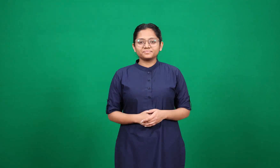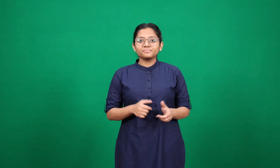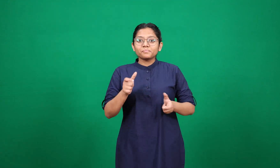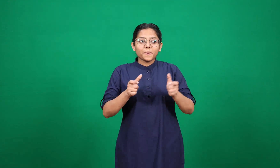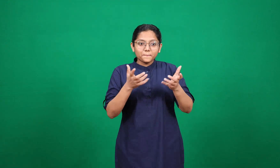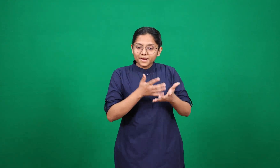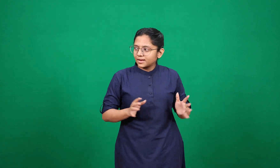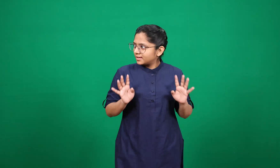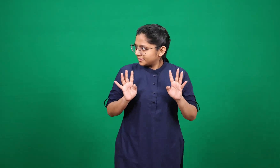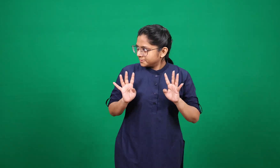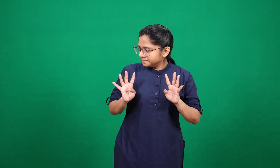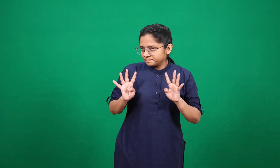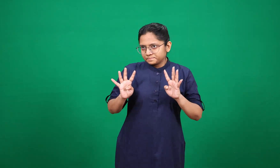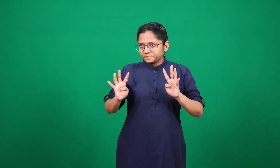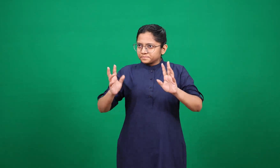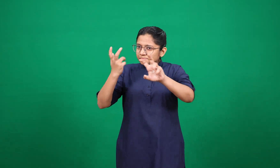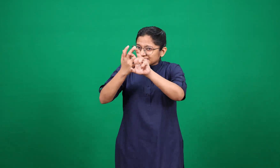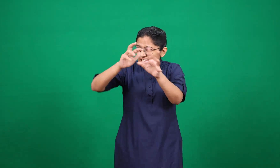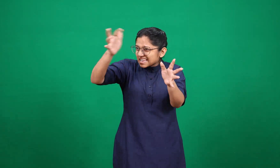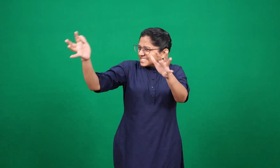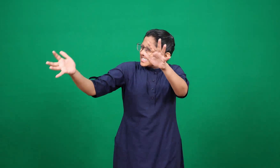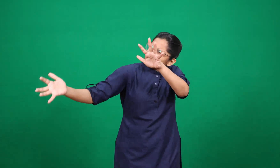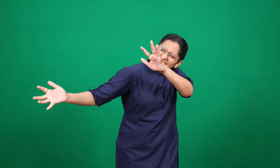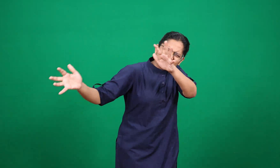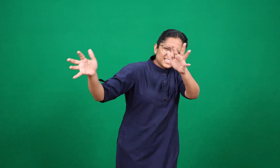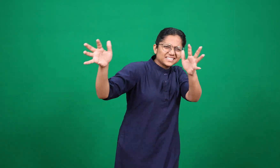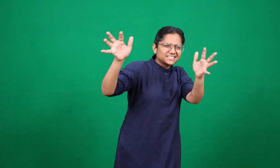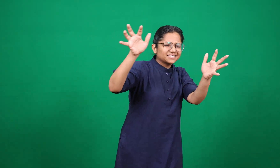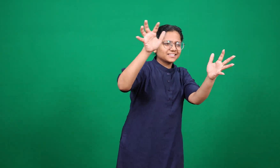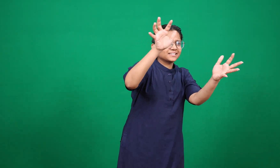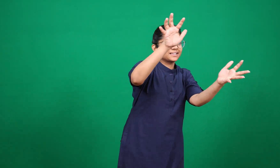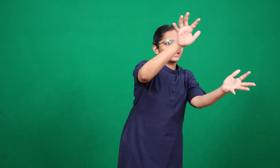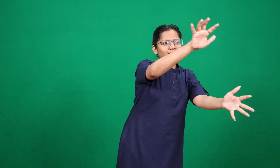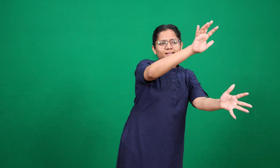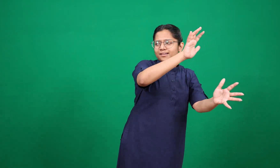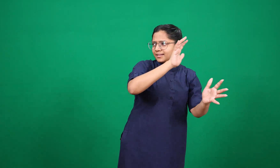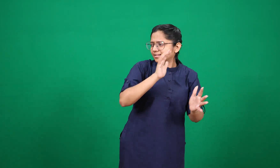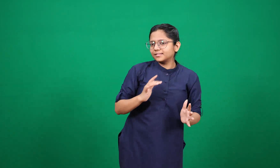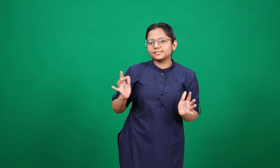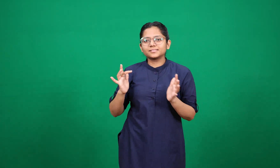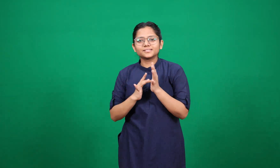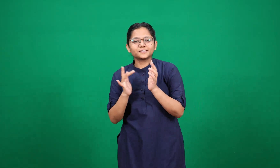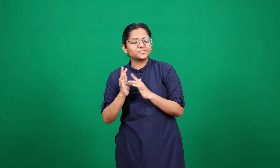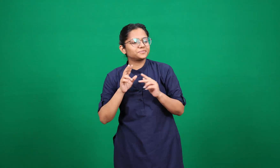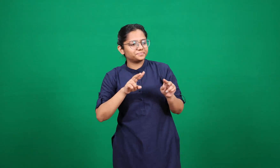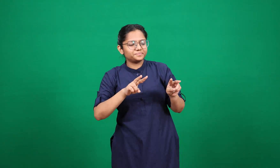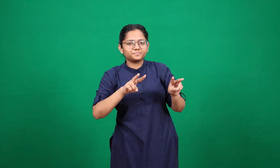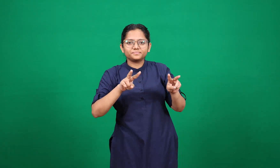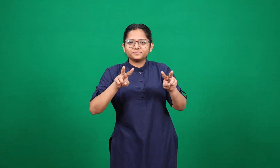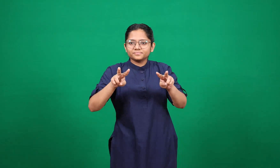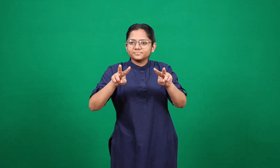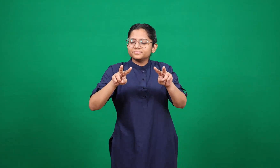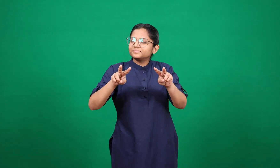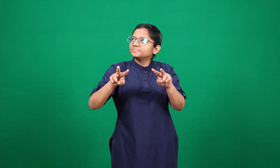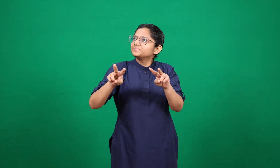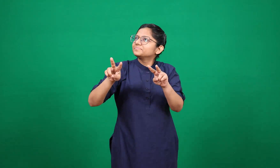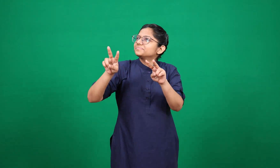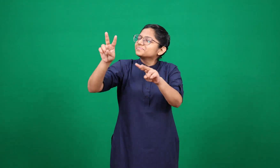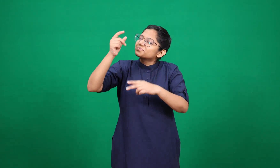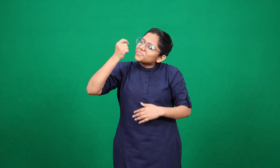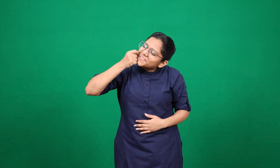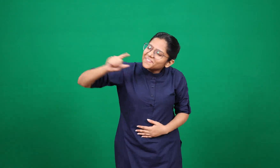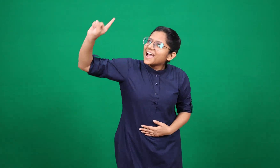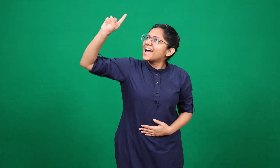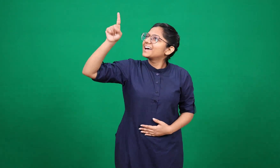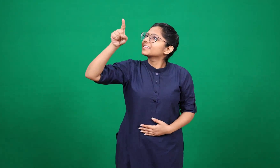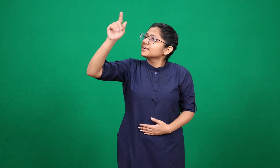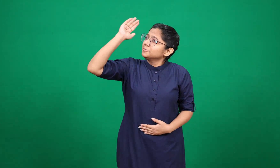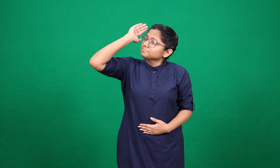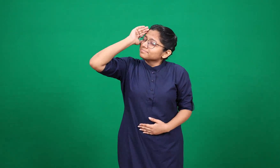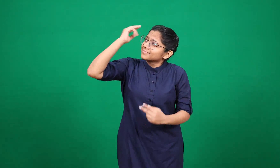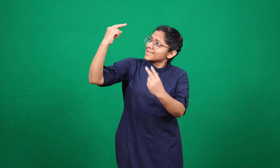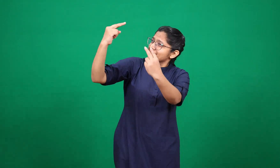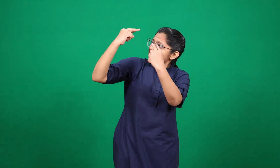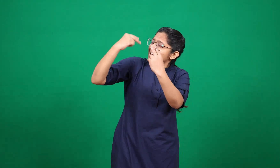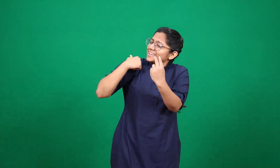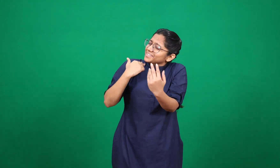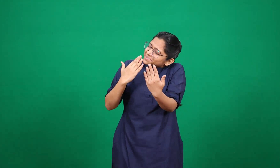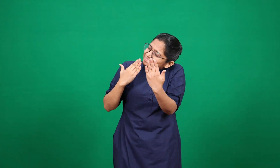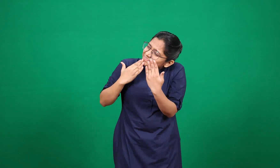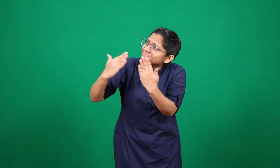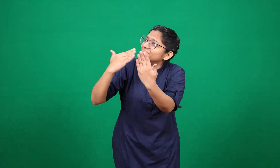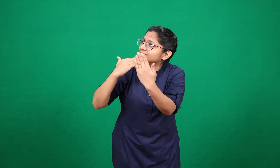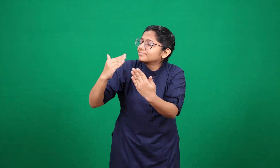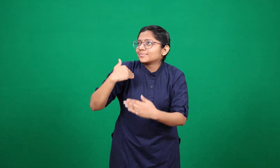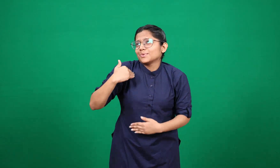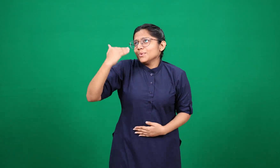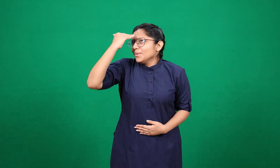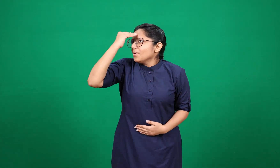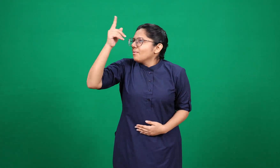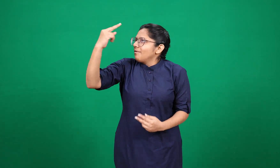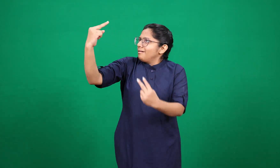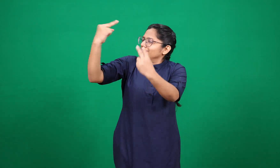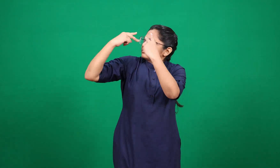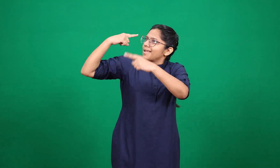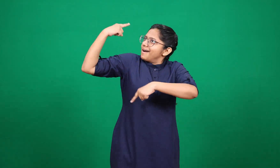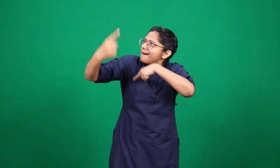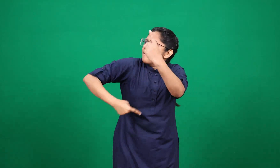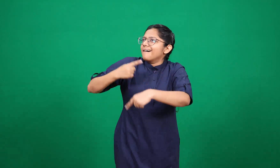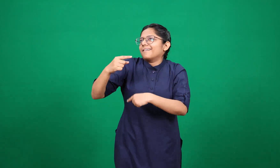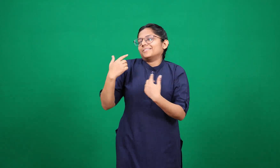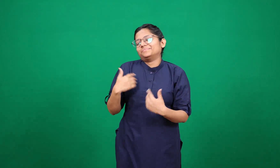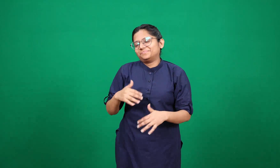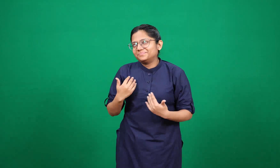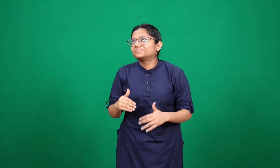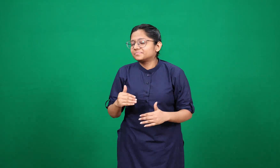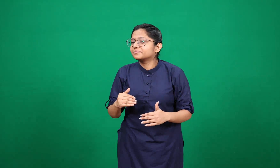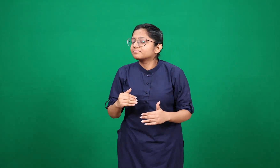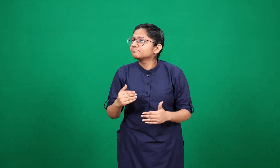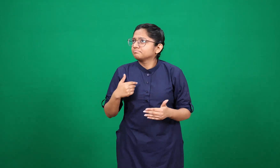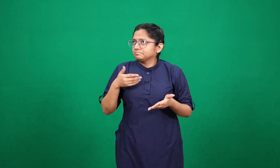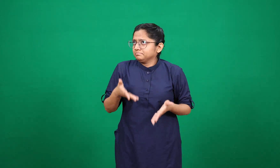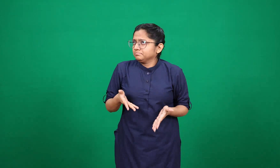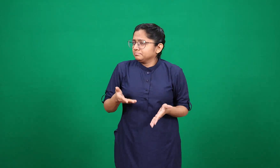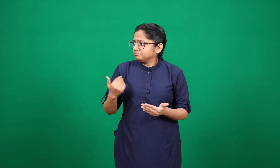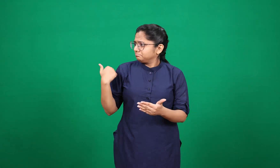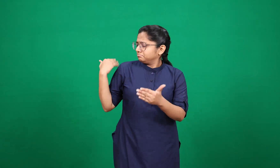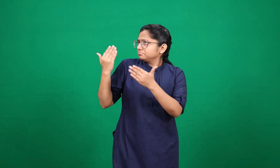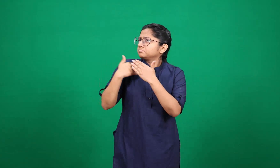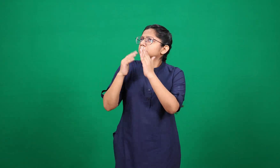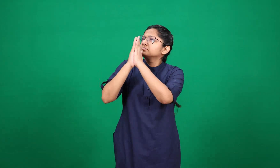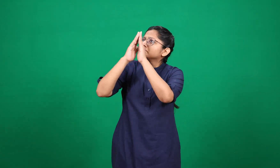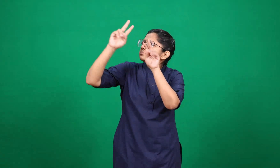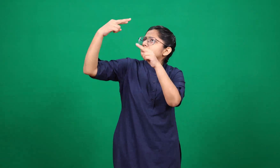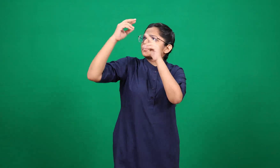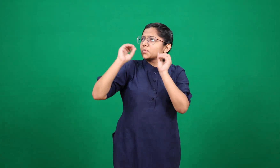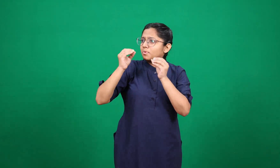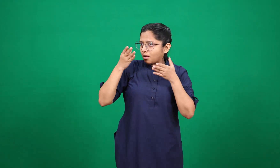So they took away the stone. Then Jesus lifted His eyes upward and said, "Father, I thank You that You have heard Me.